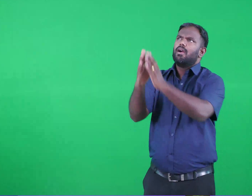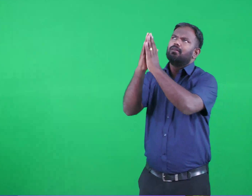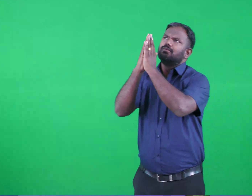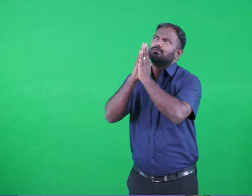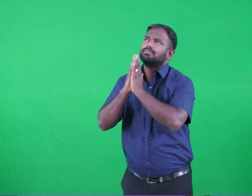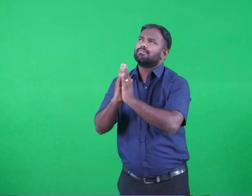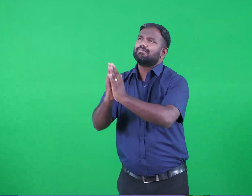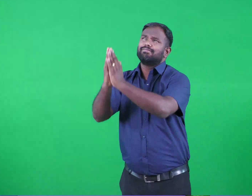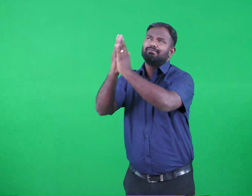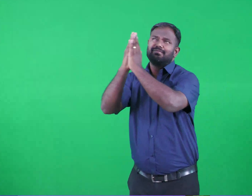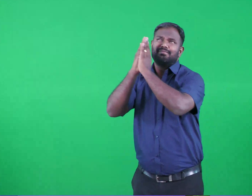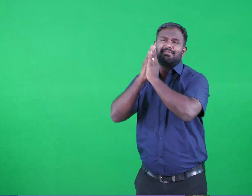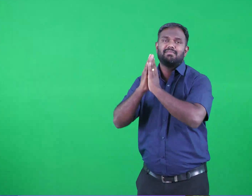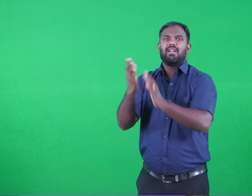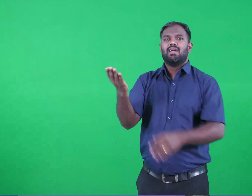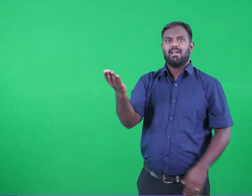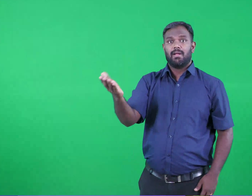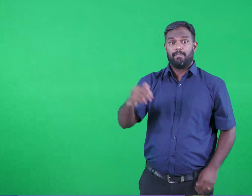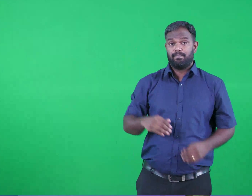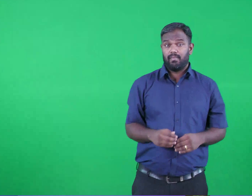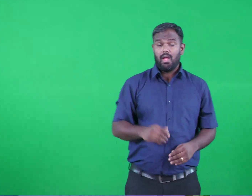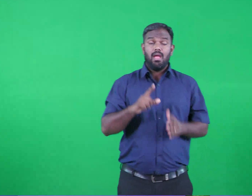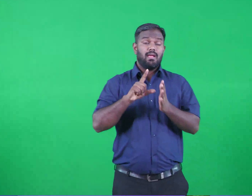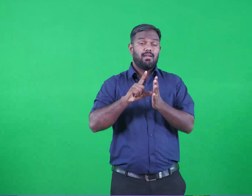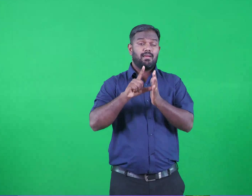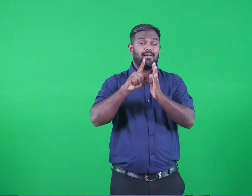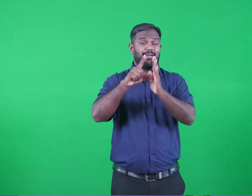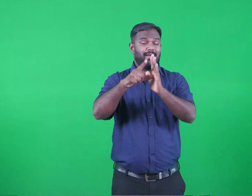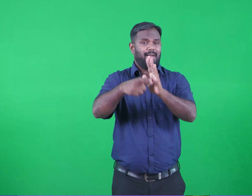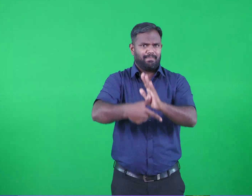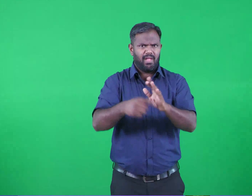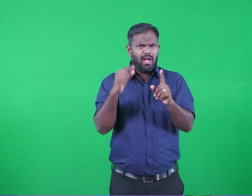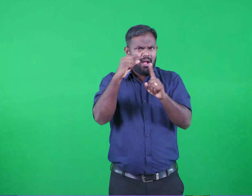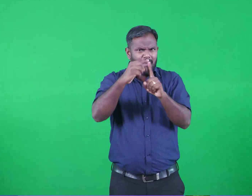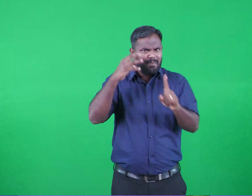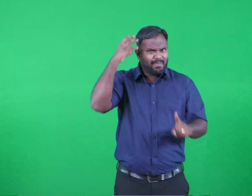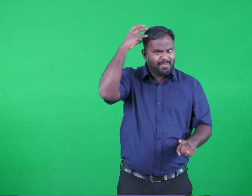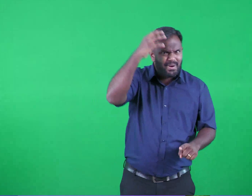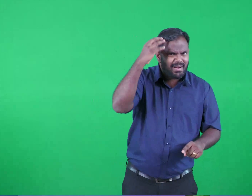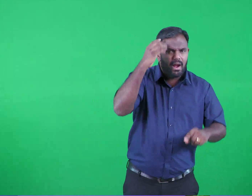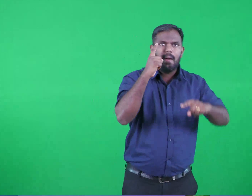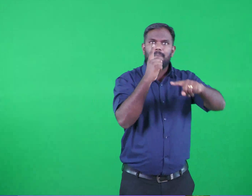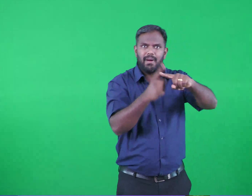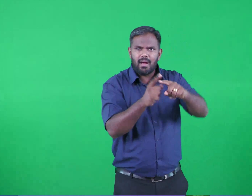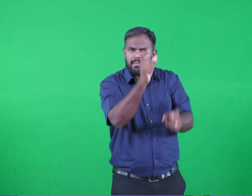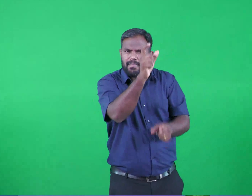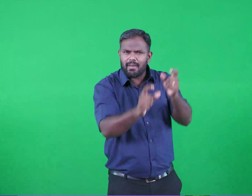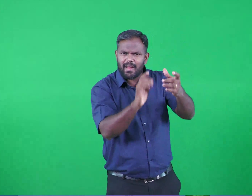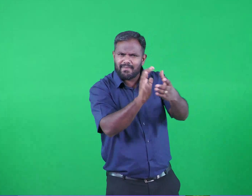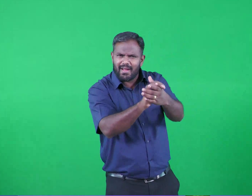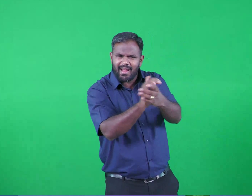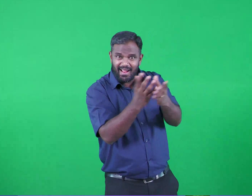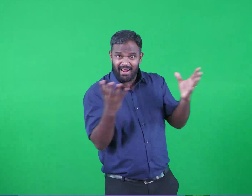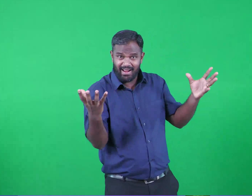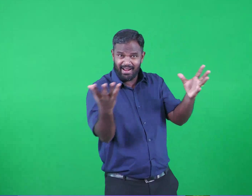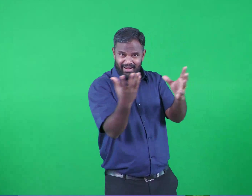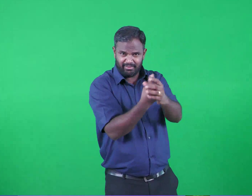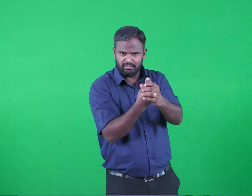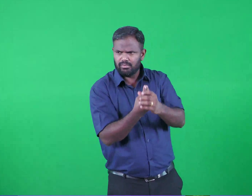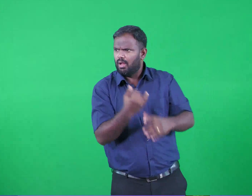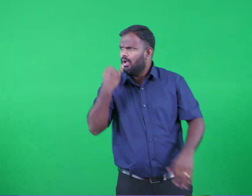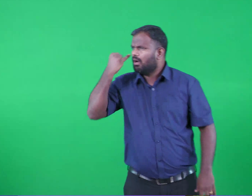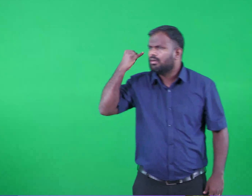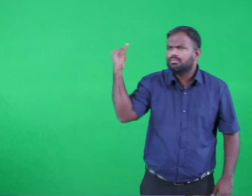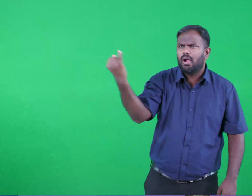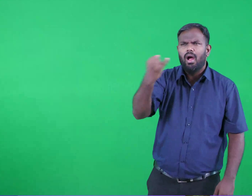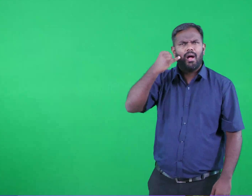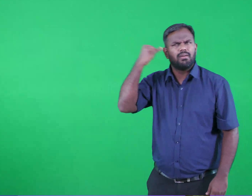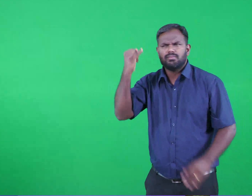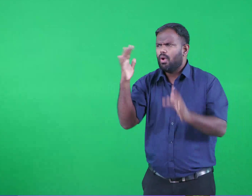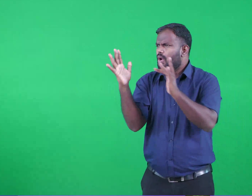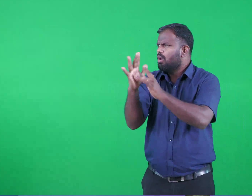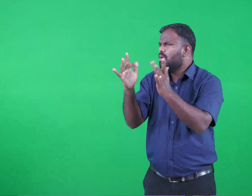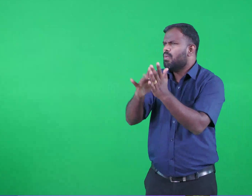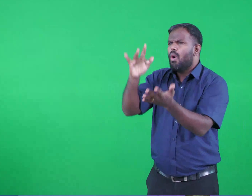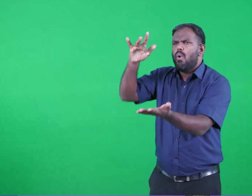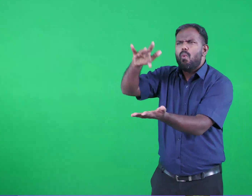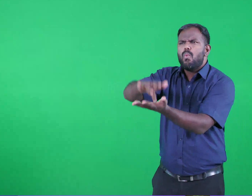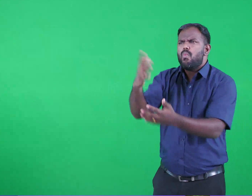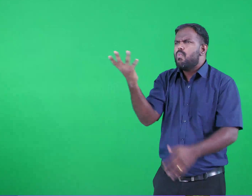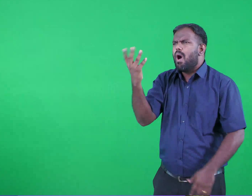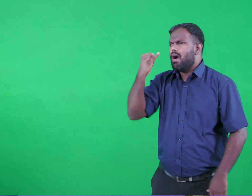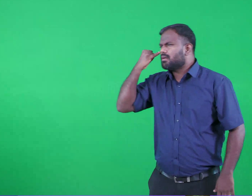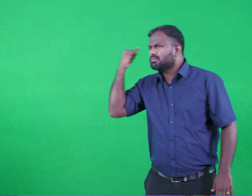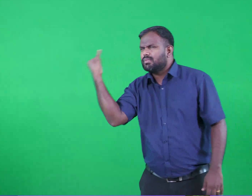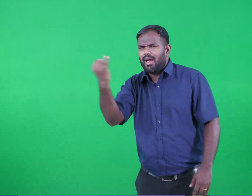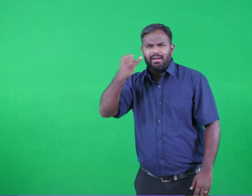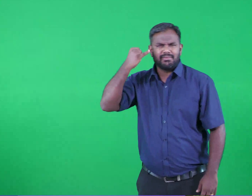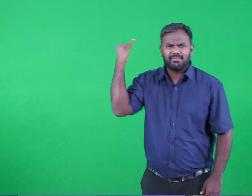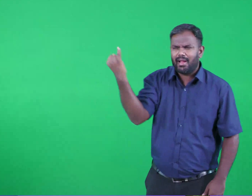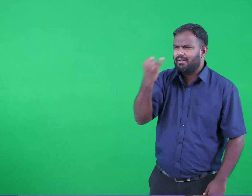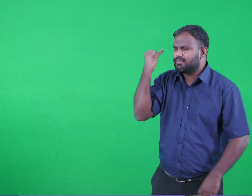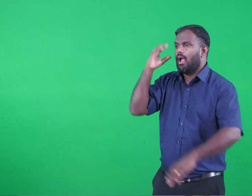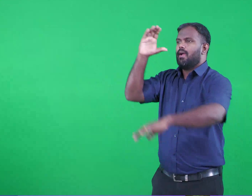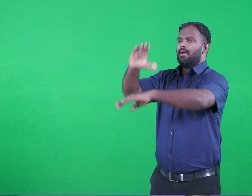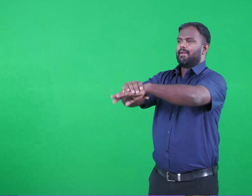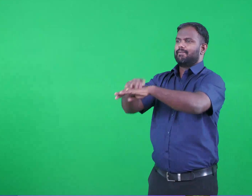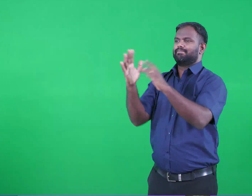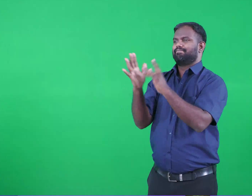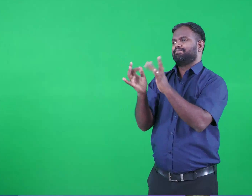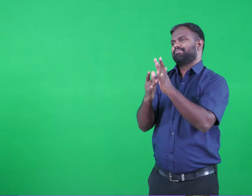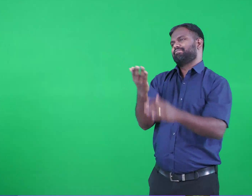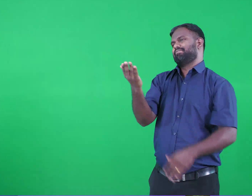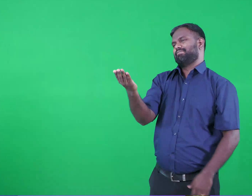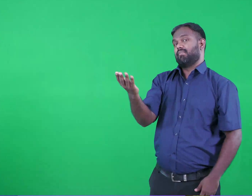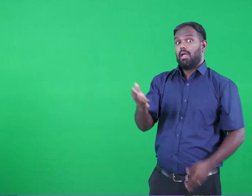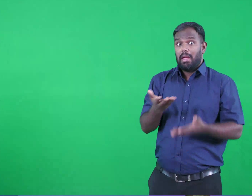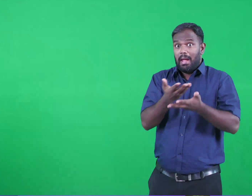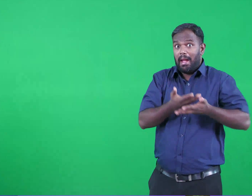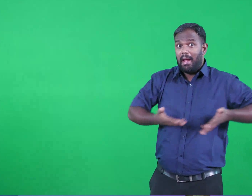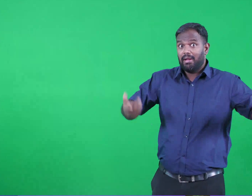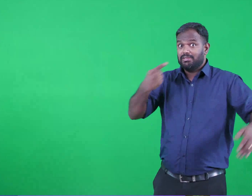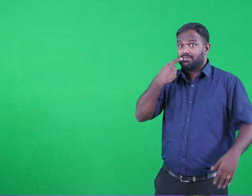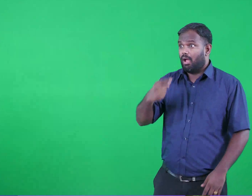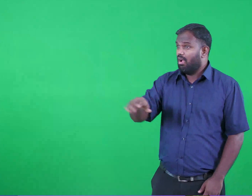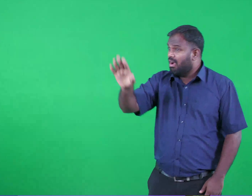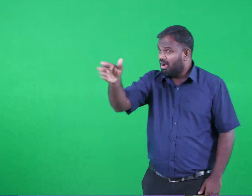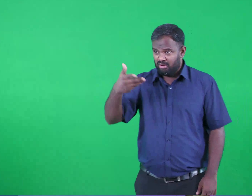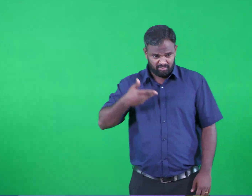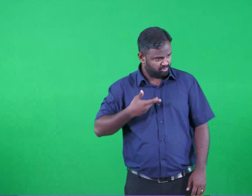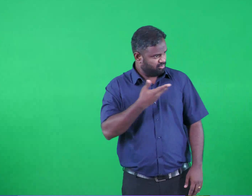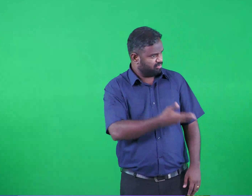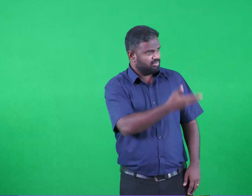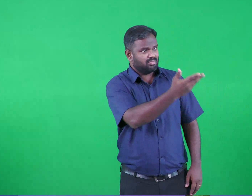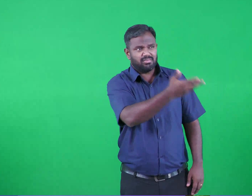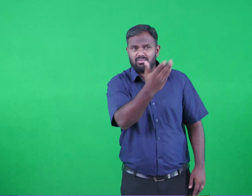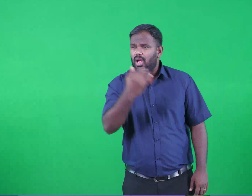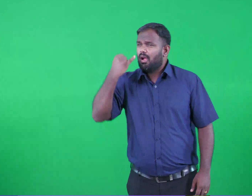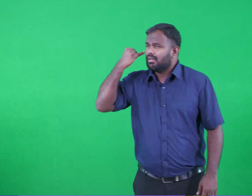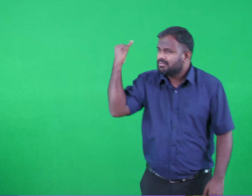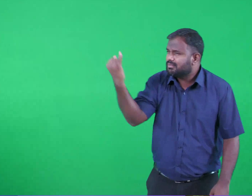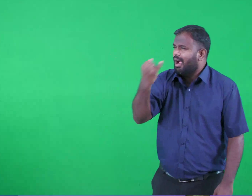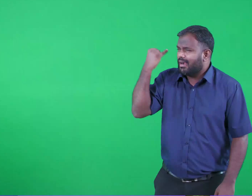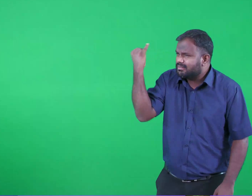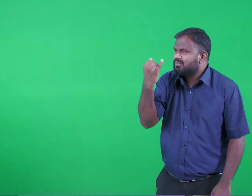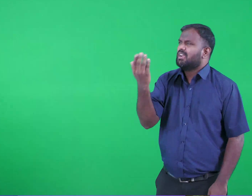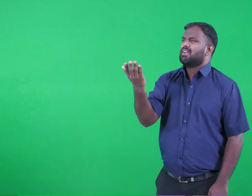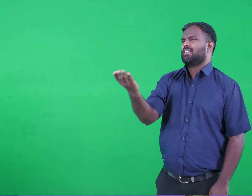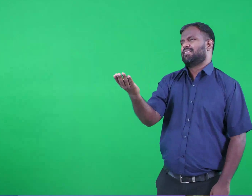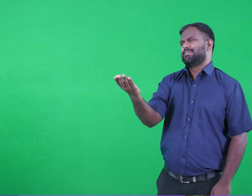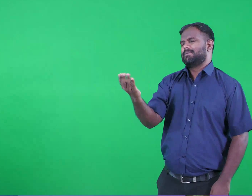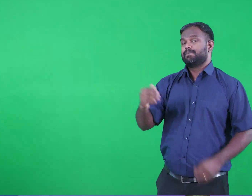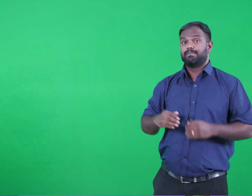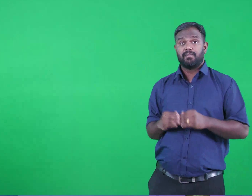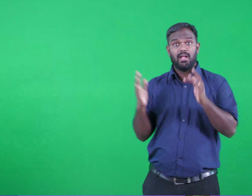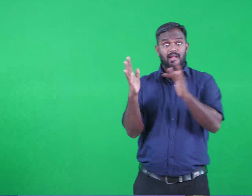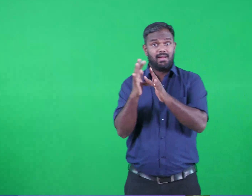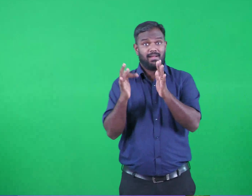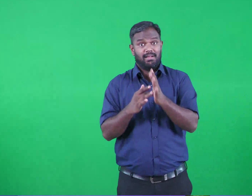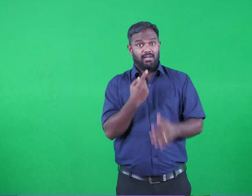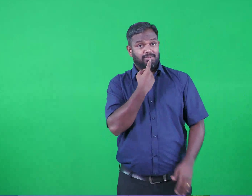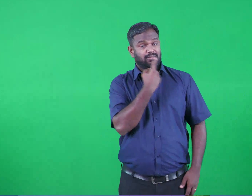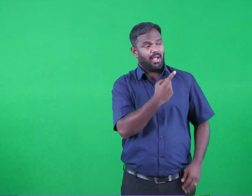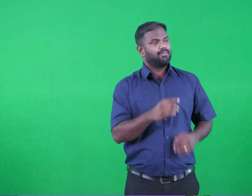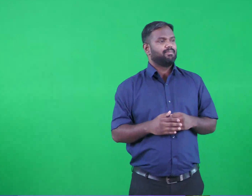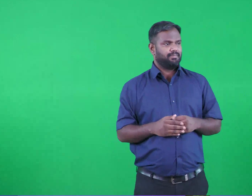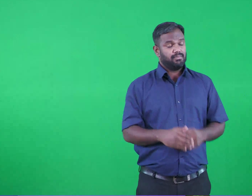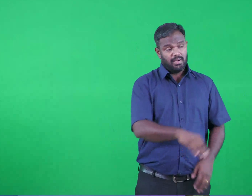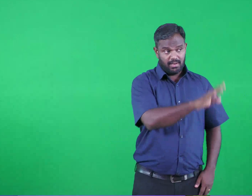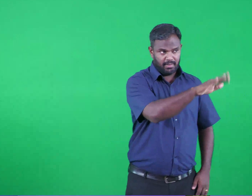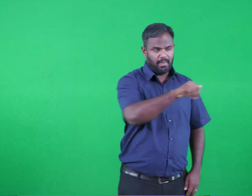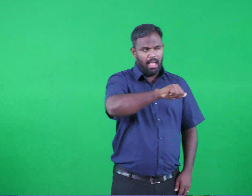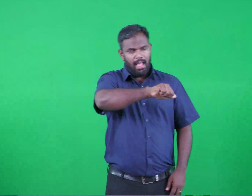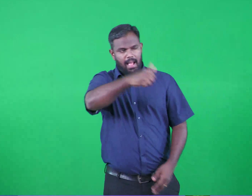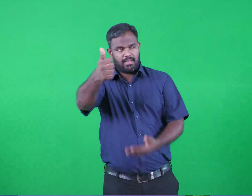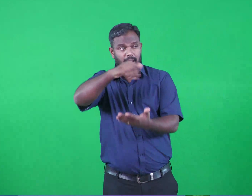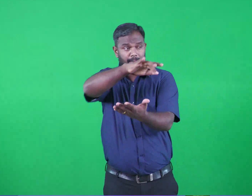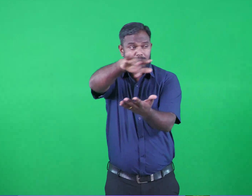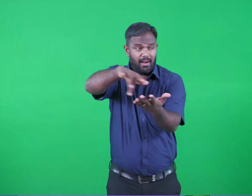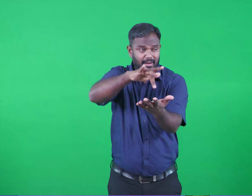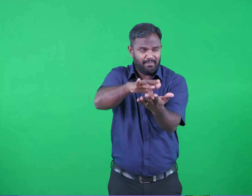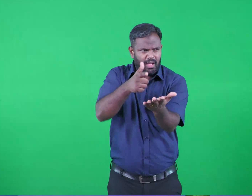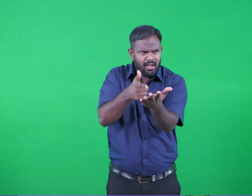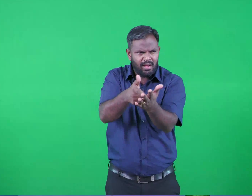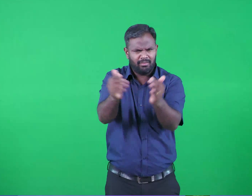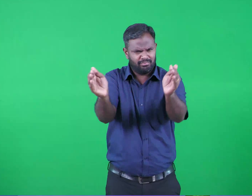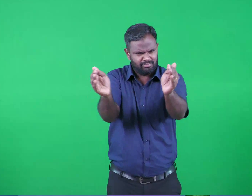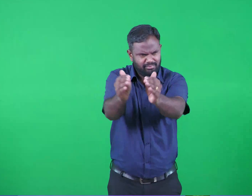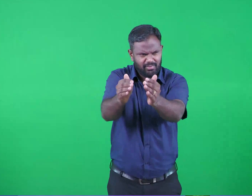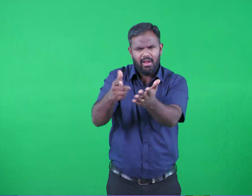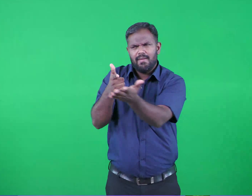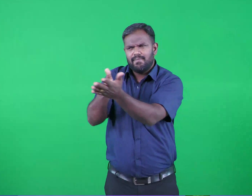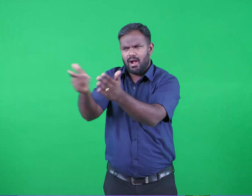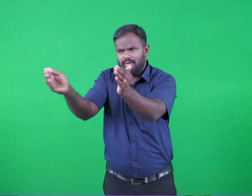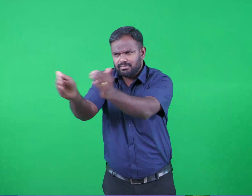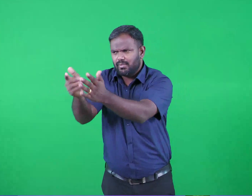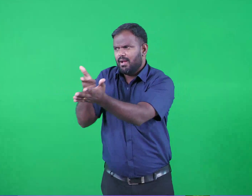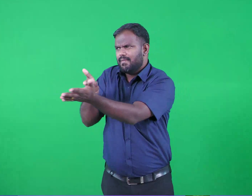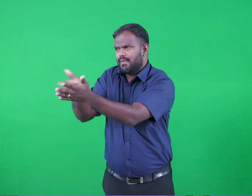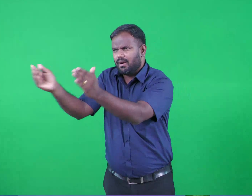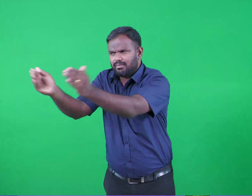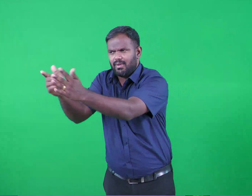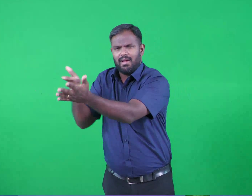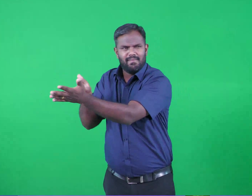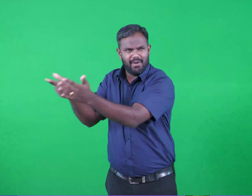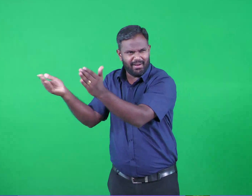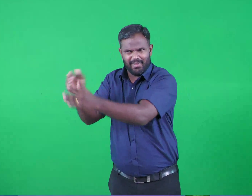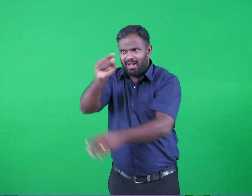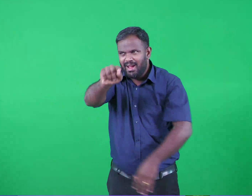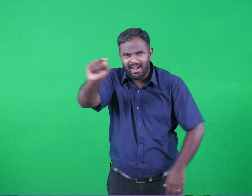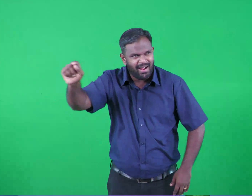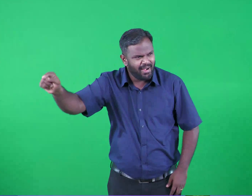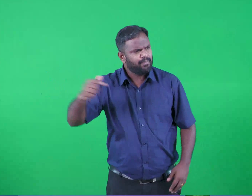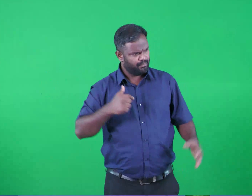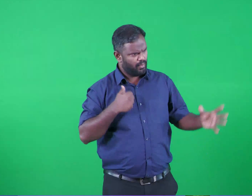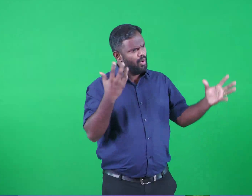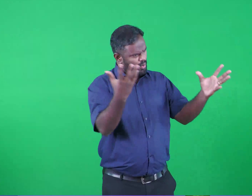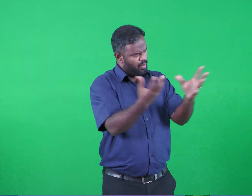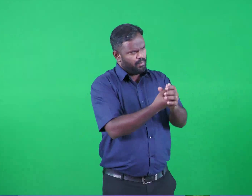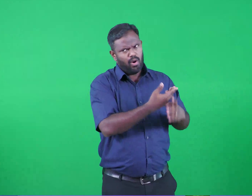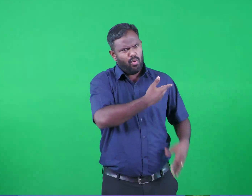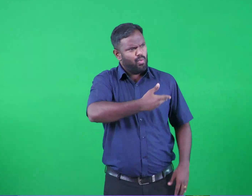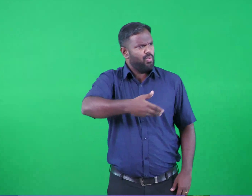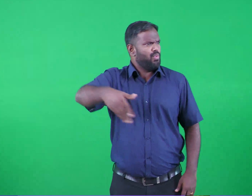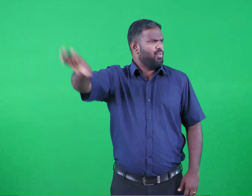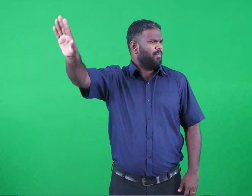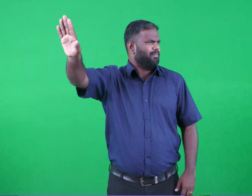Simon and his companions went to look for Him, and when they found Him, they said, "Everyone is looking for You!"